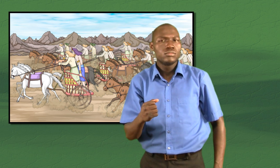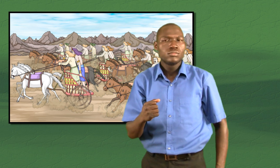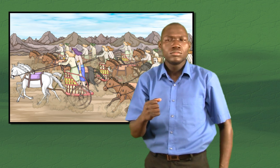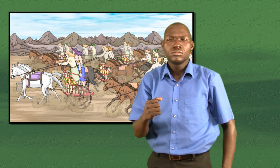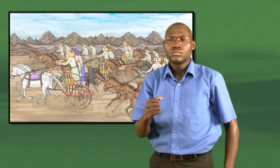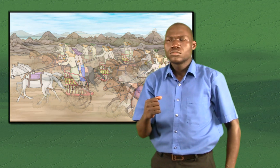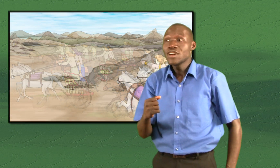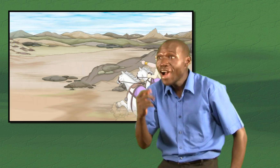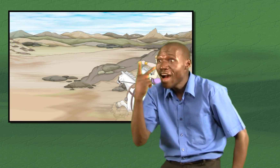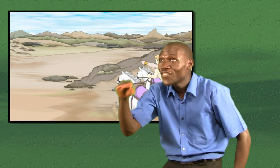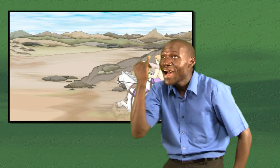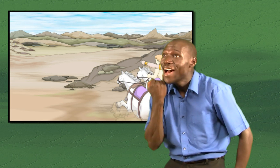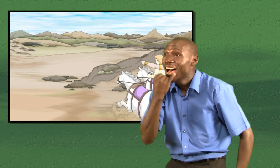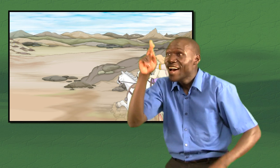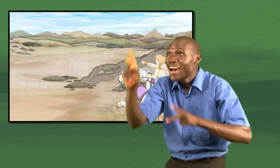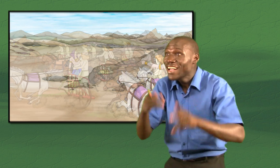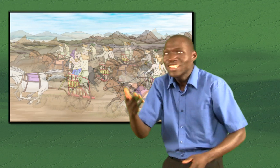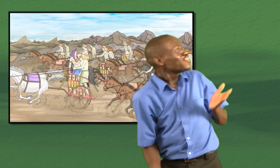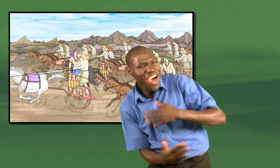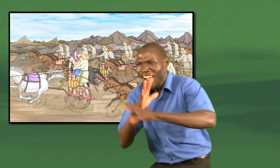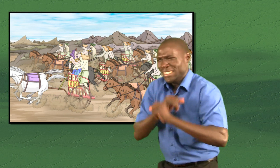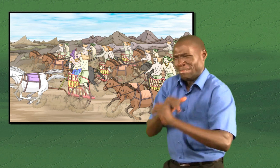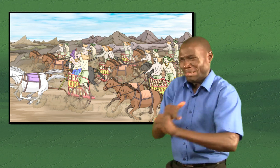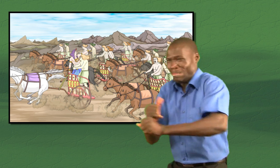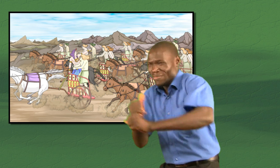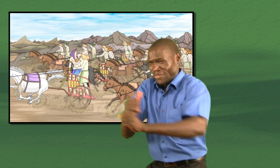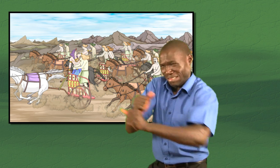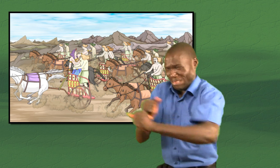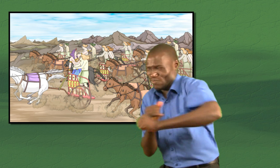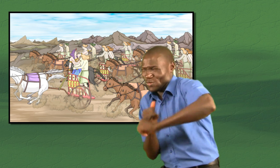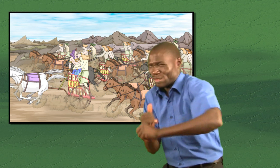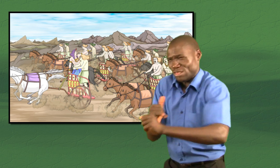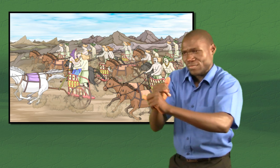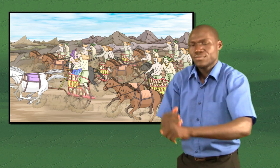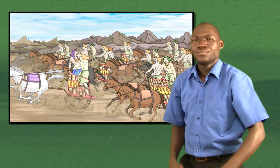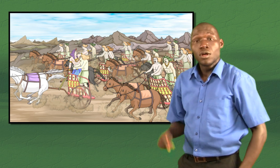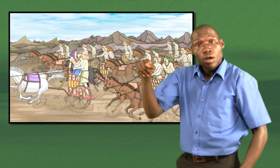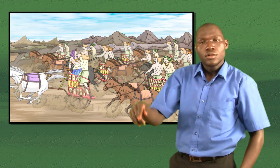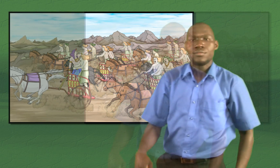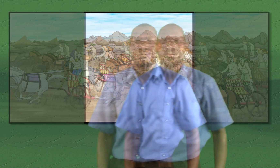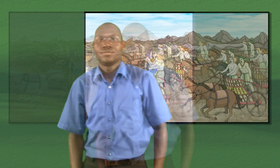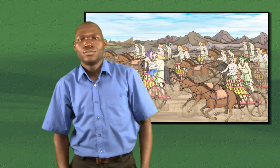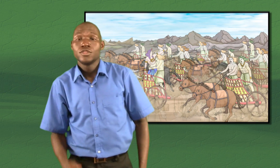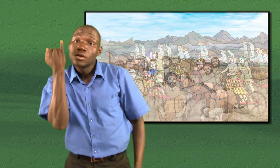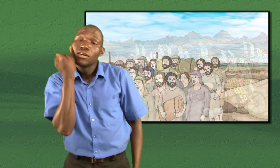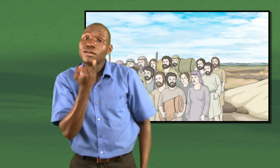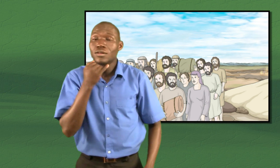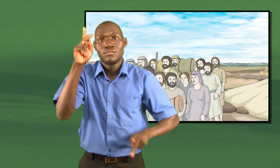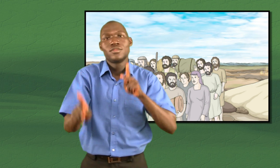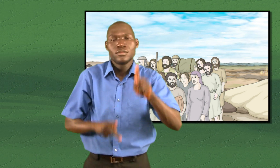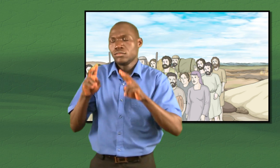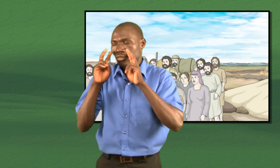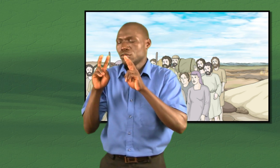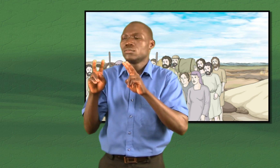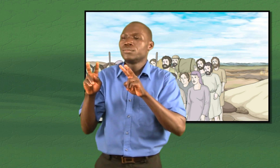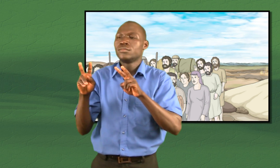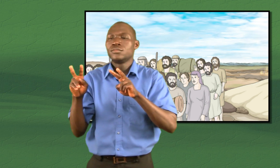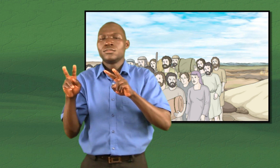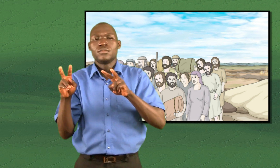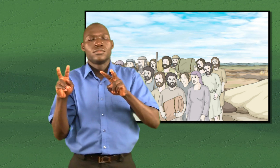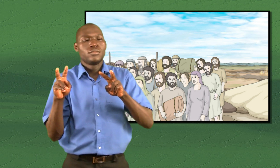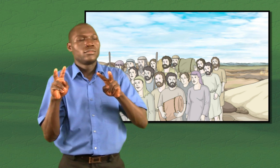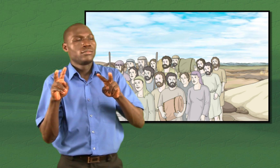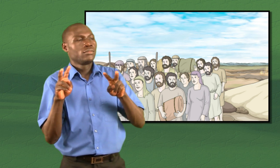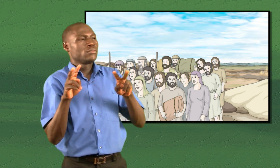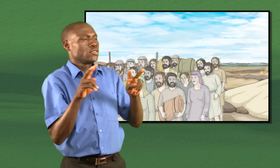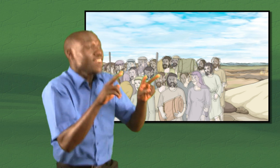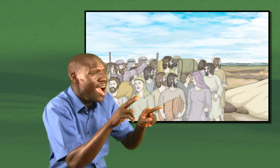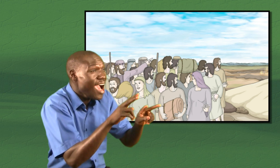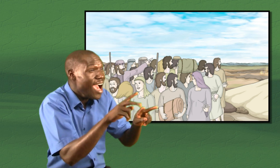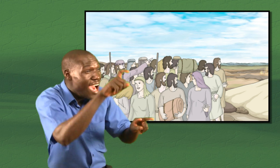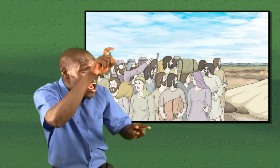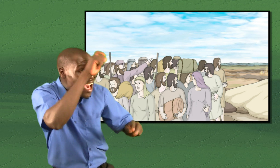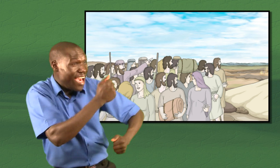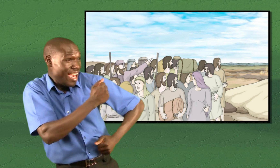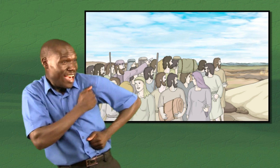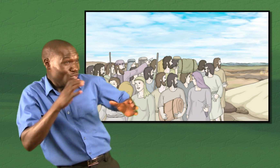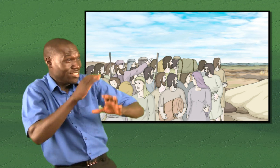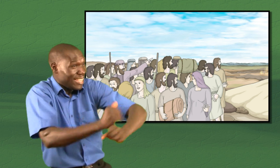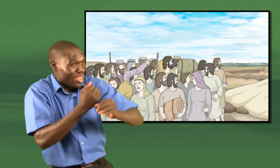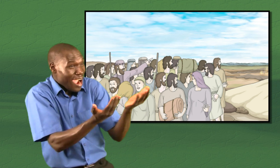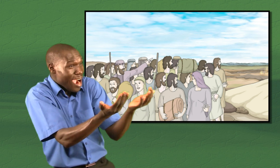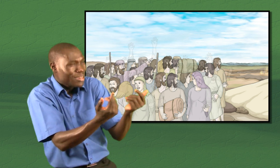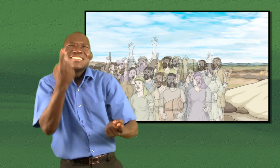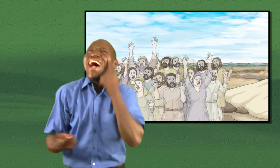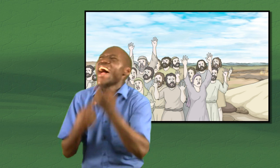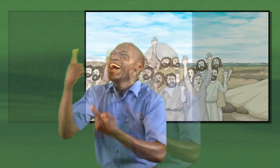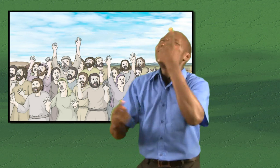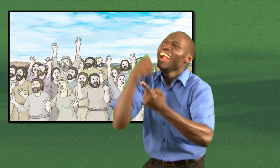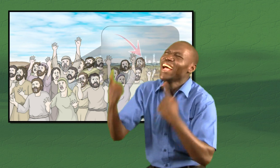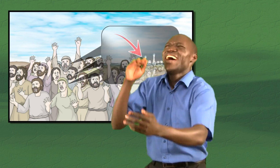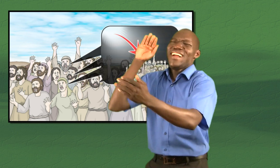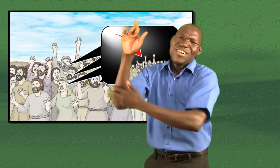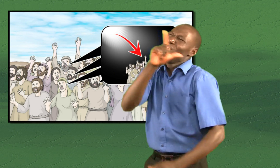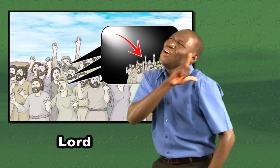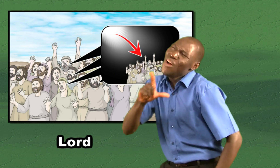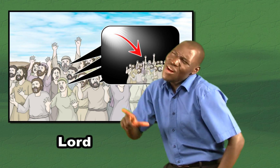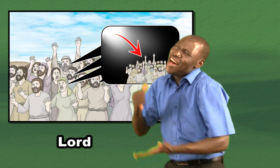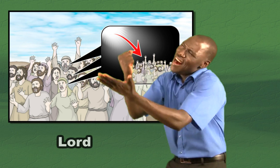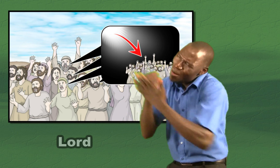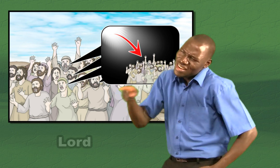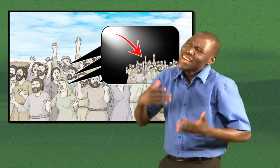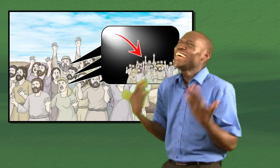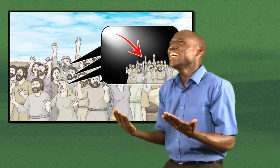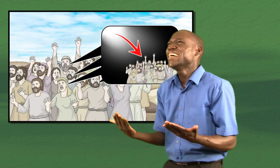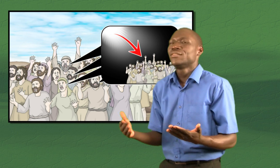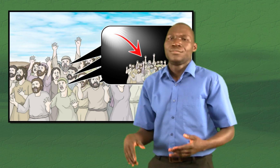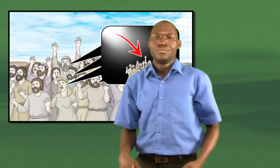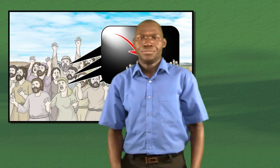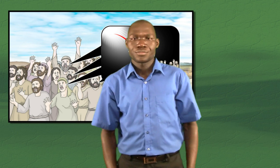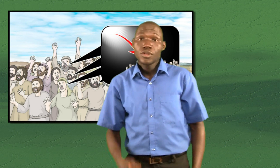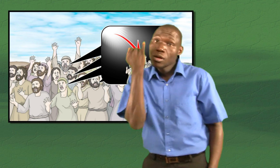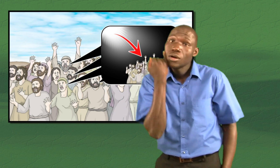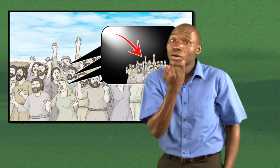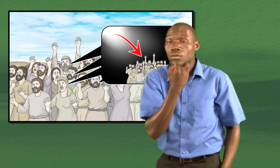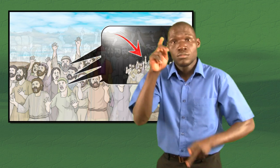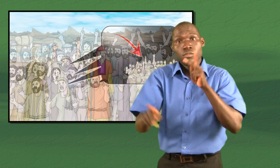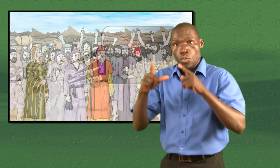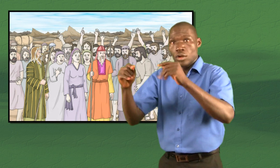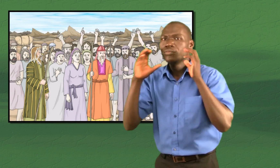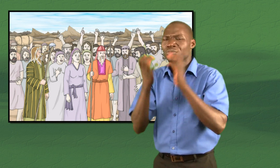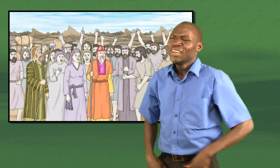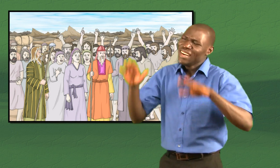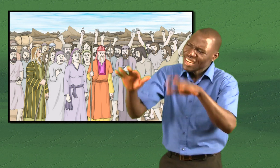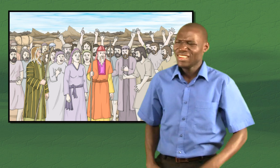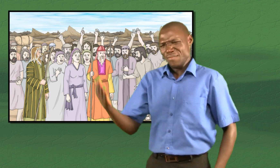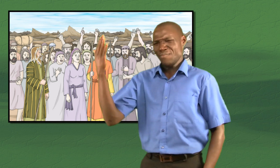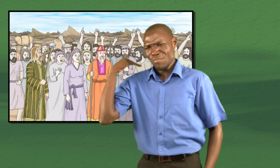As Pharaoh approached, the Israelites looked up and saw the Egyptians marching after them, and they were terrified and cried out to the LORD.